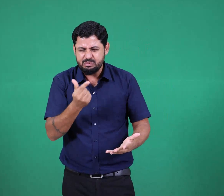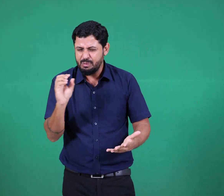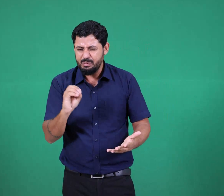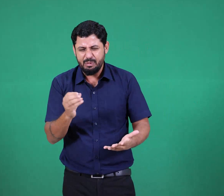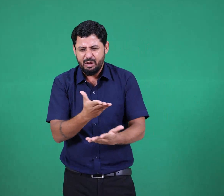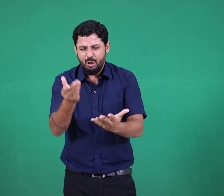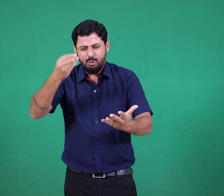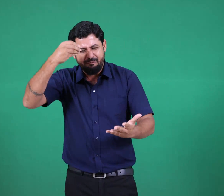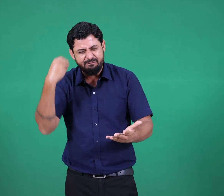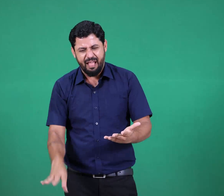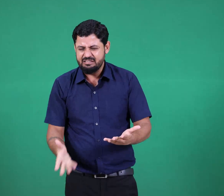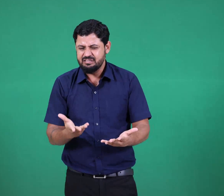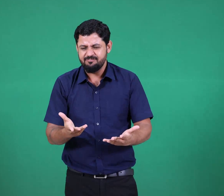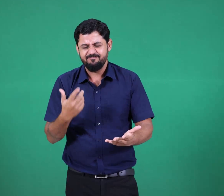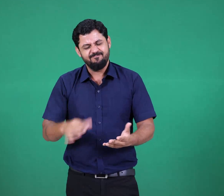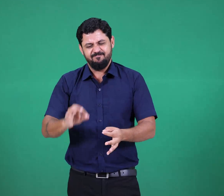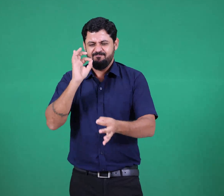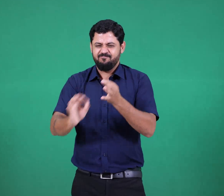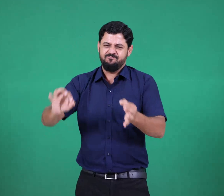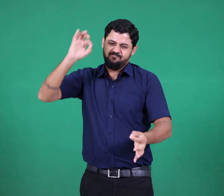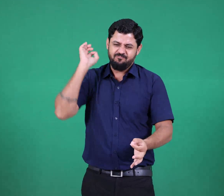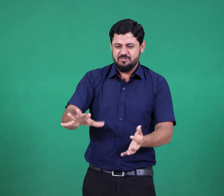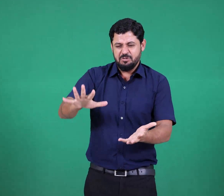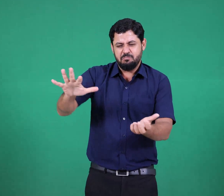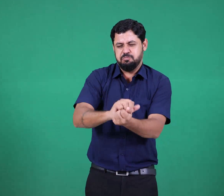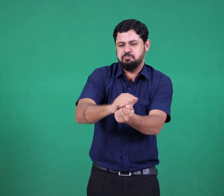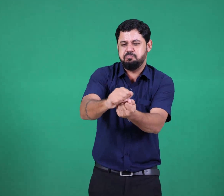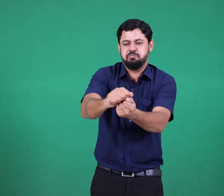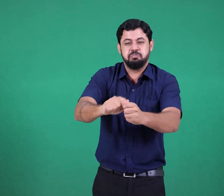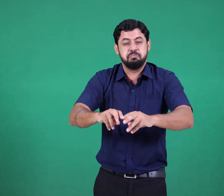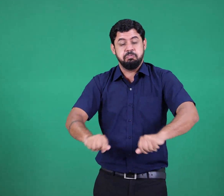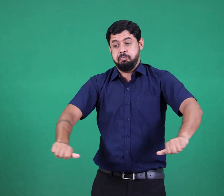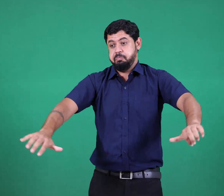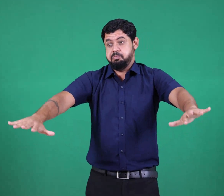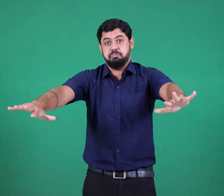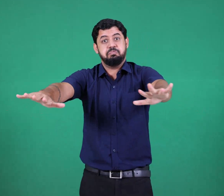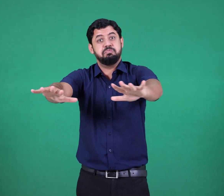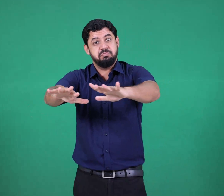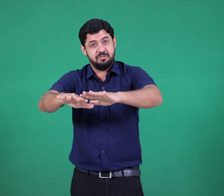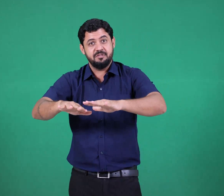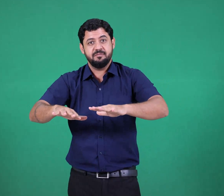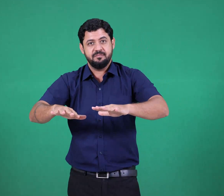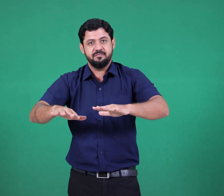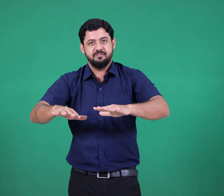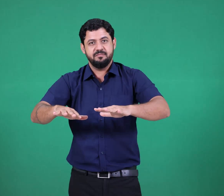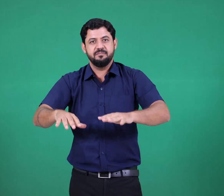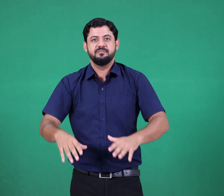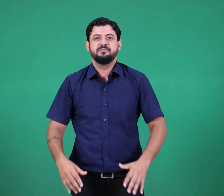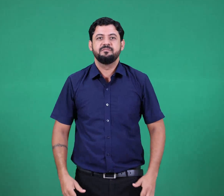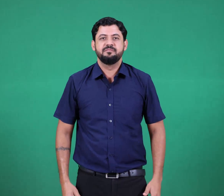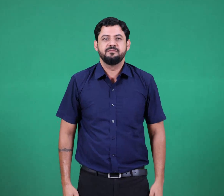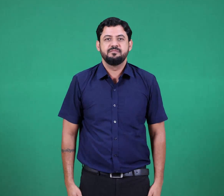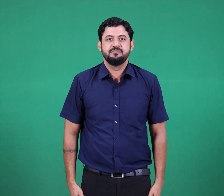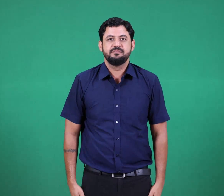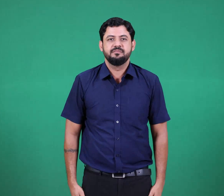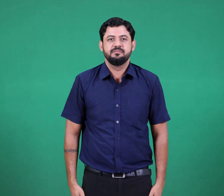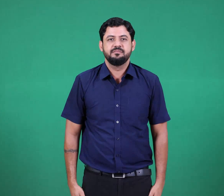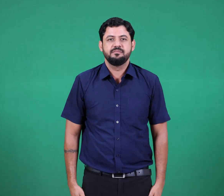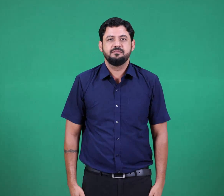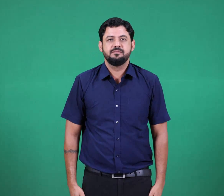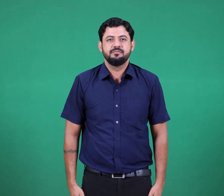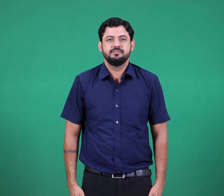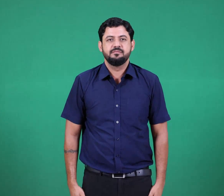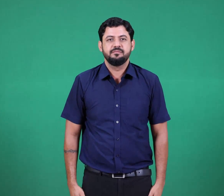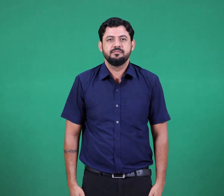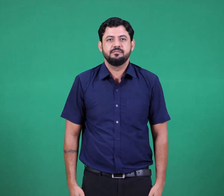In the end it will be burned.